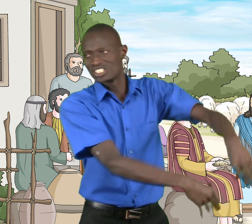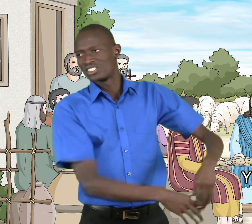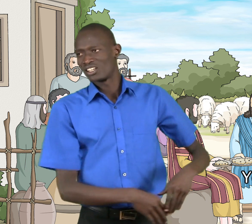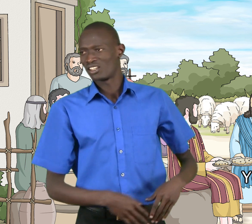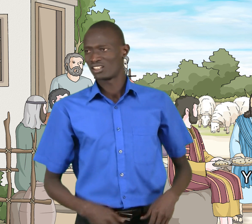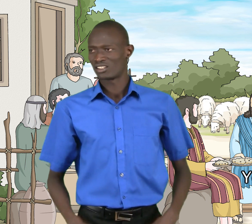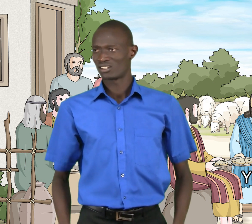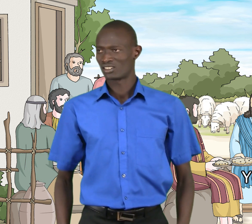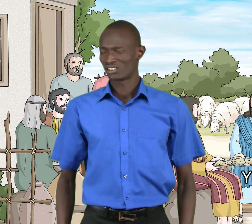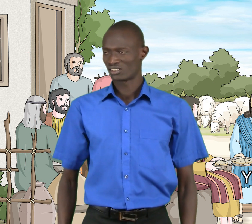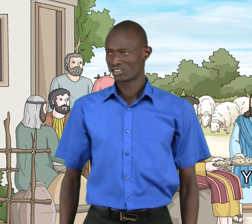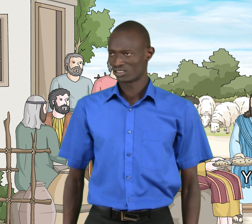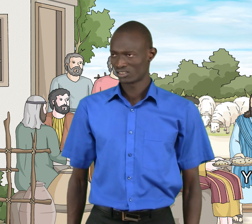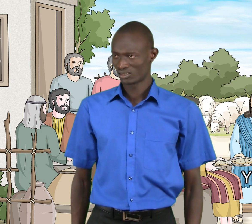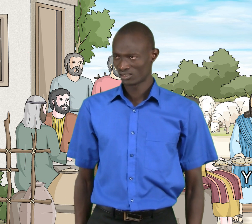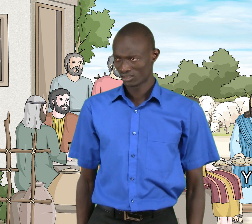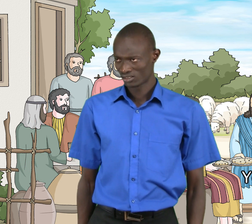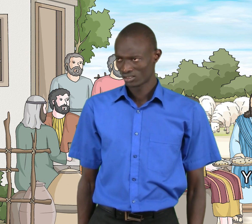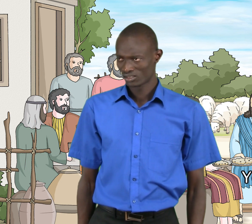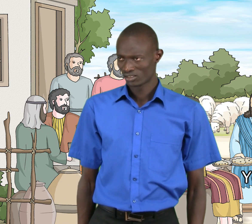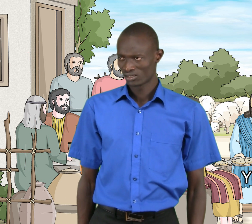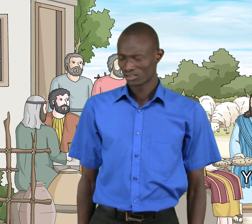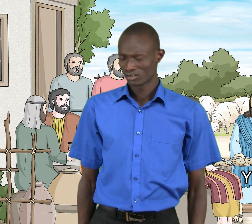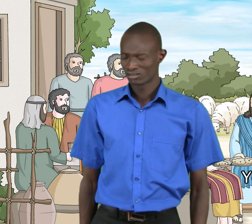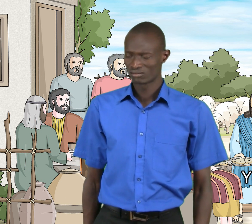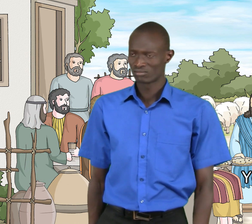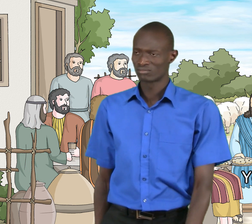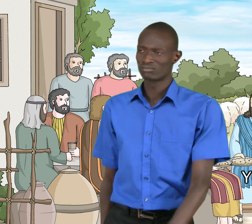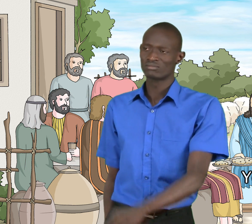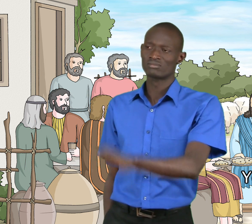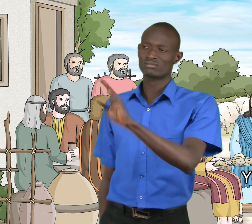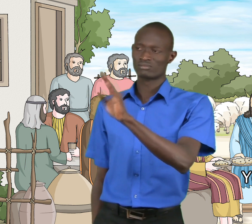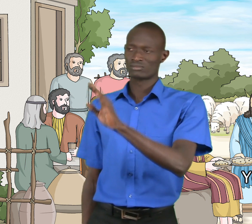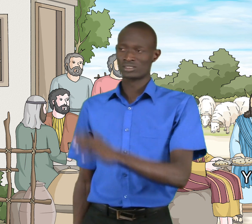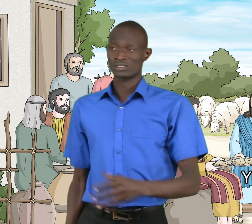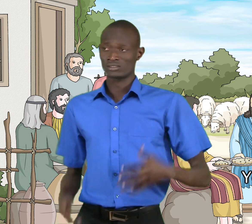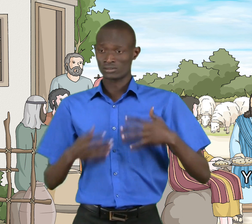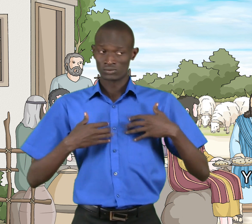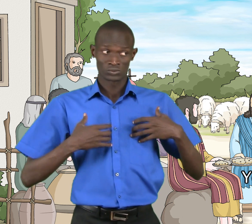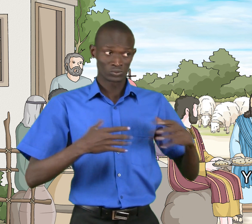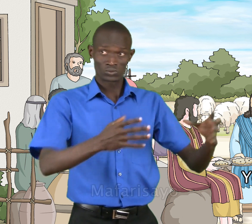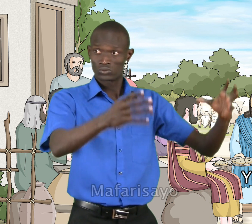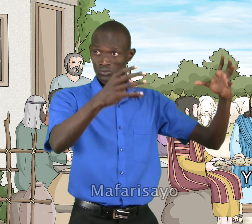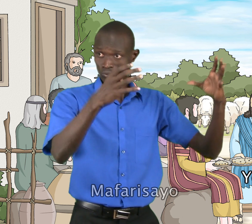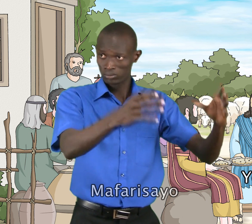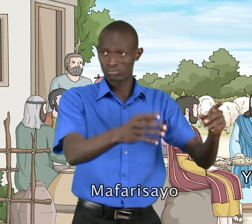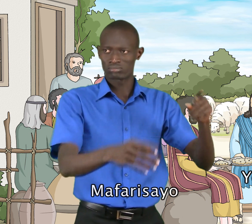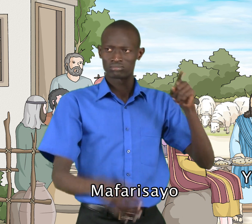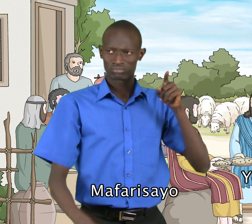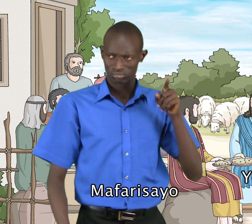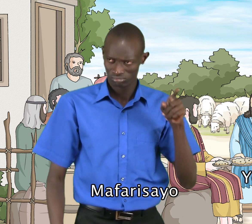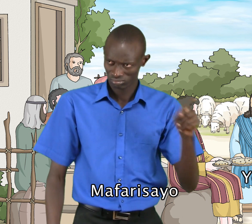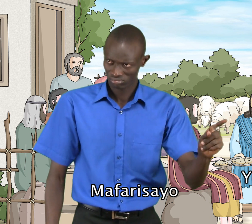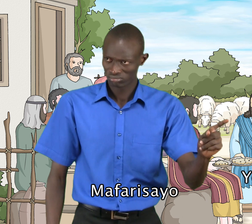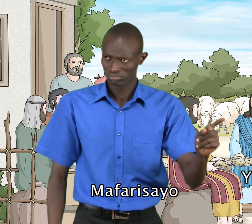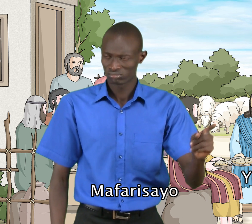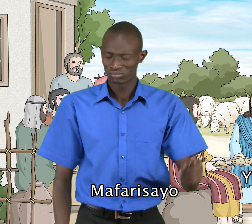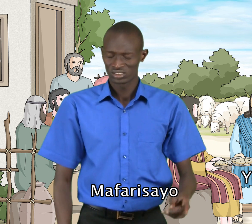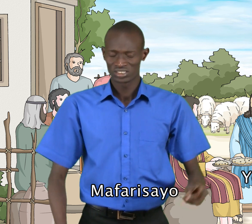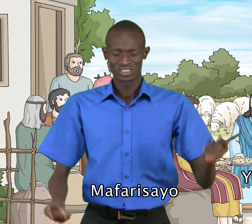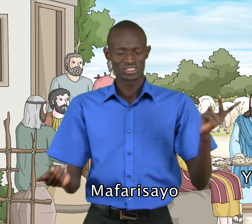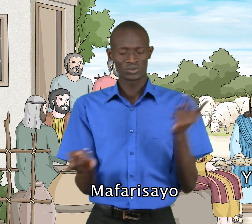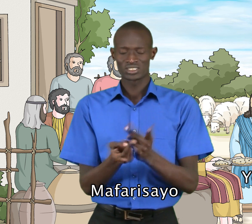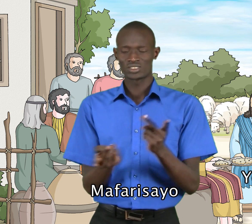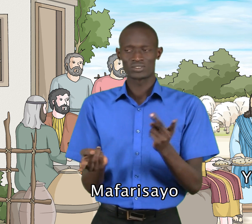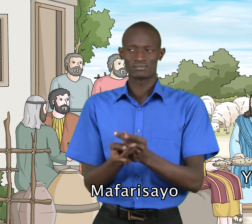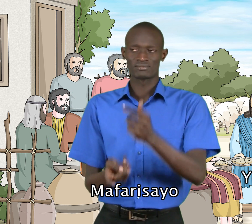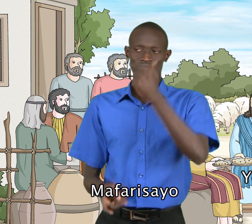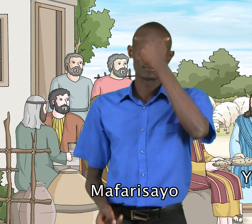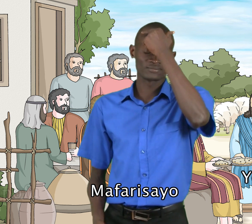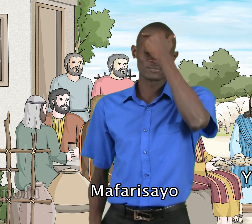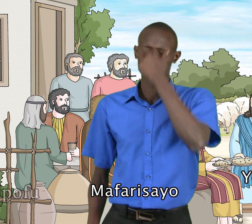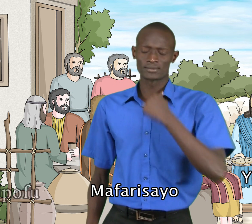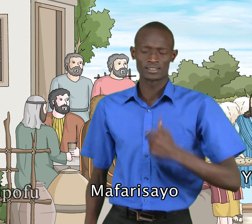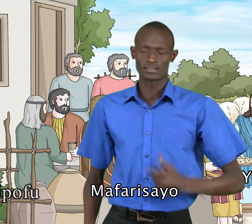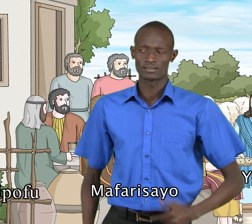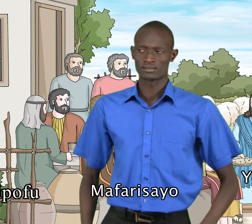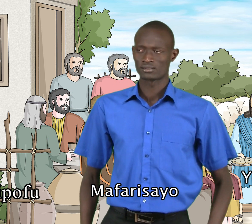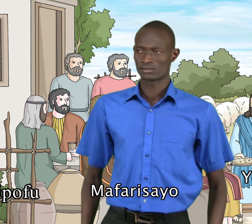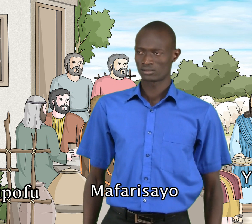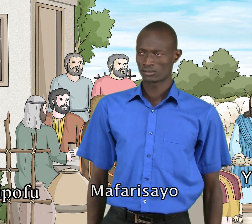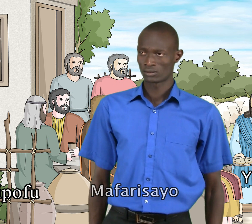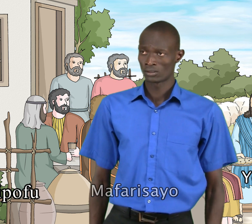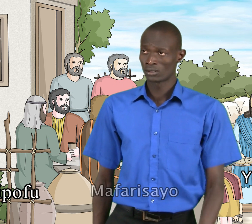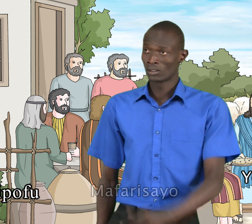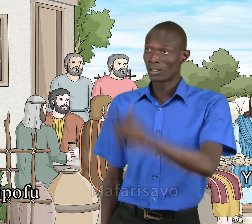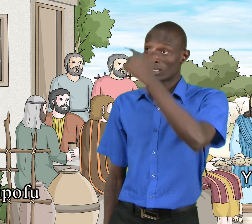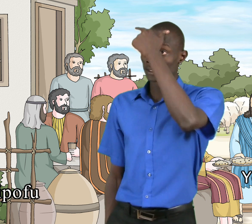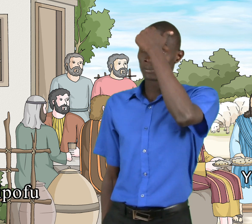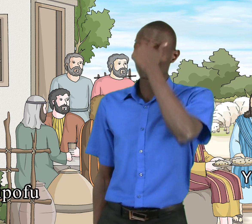Disregard them!